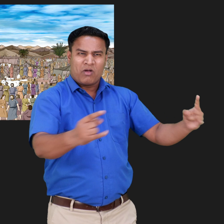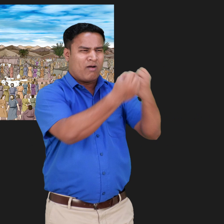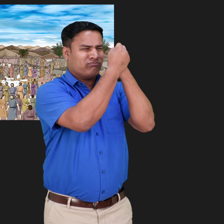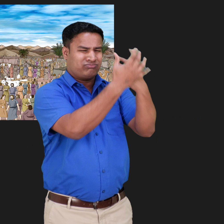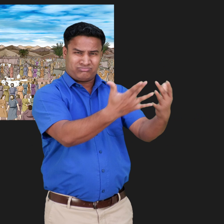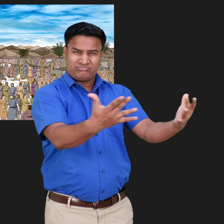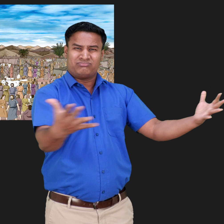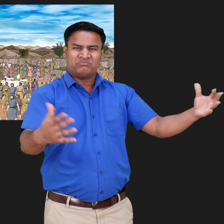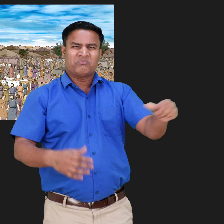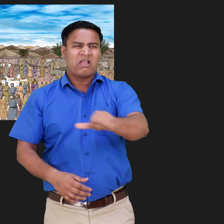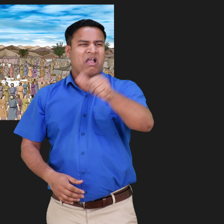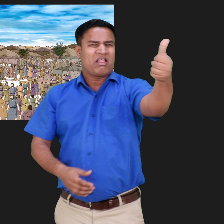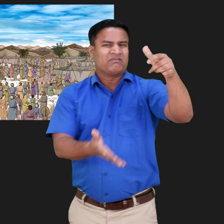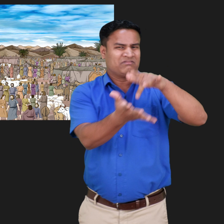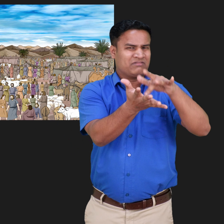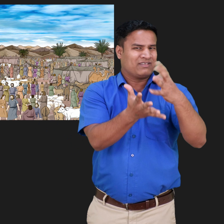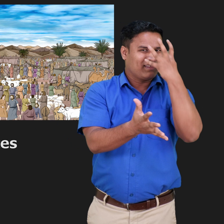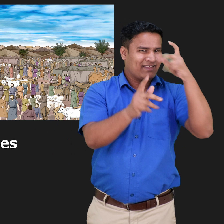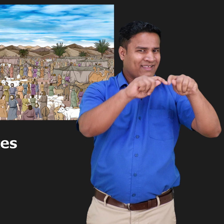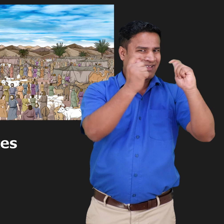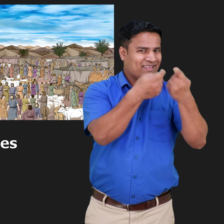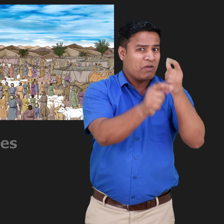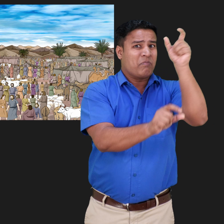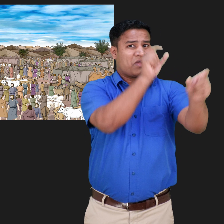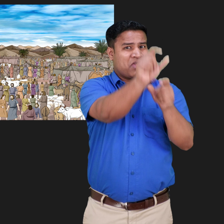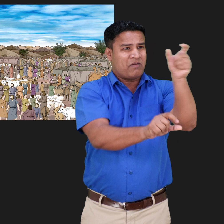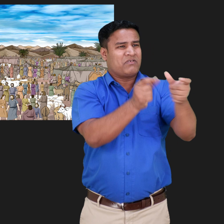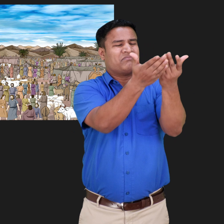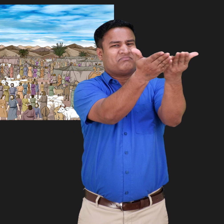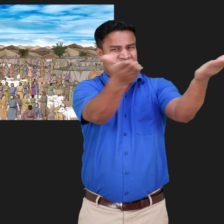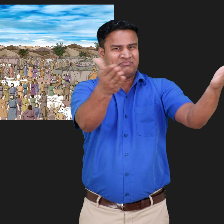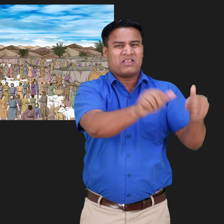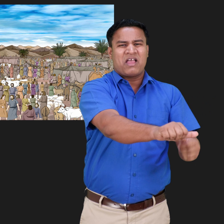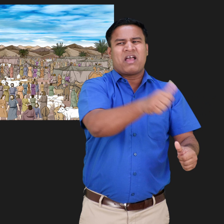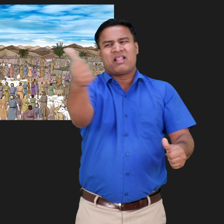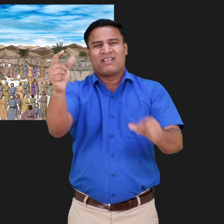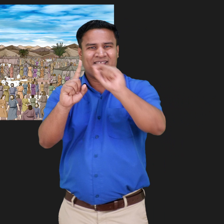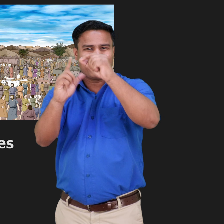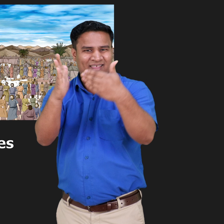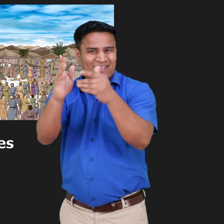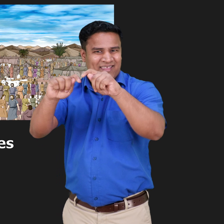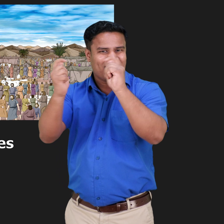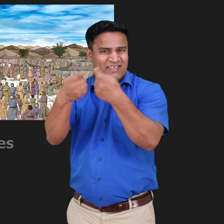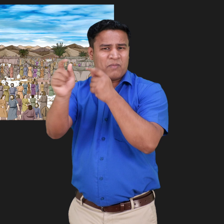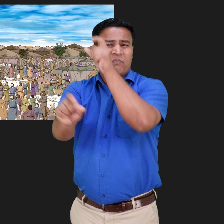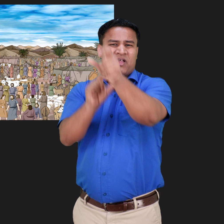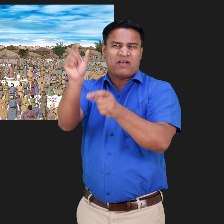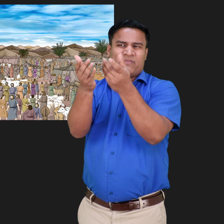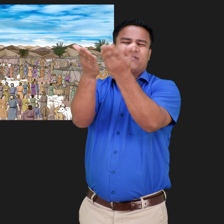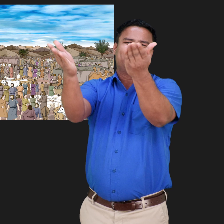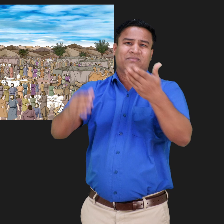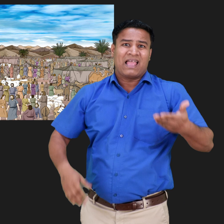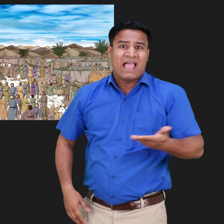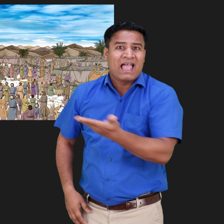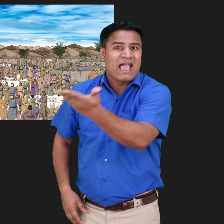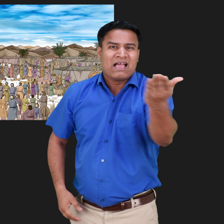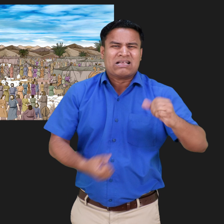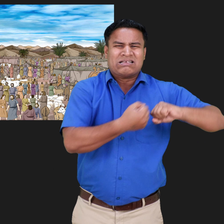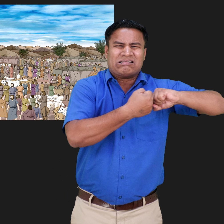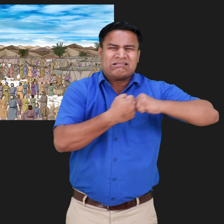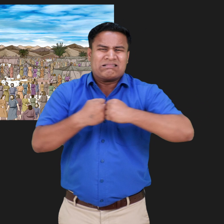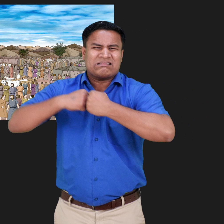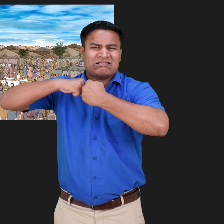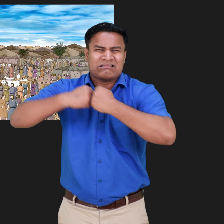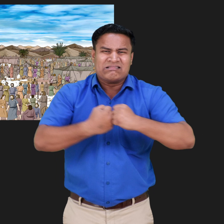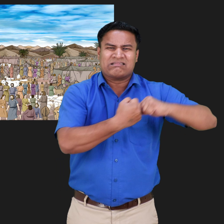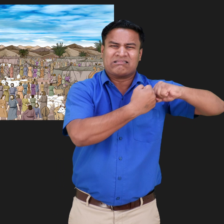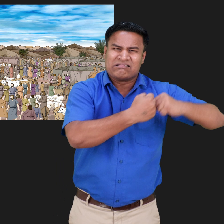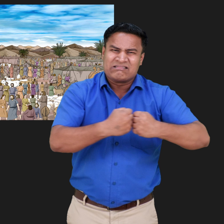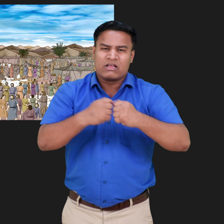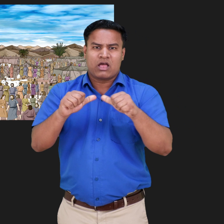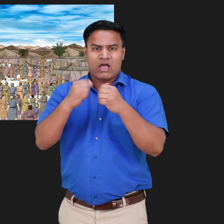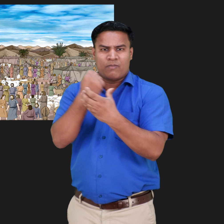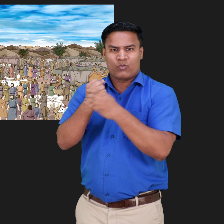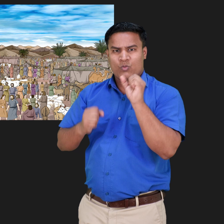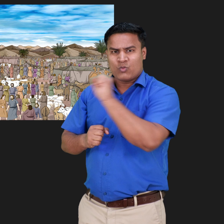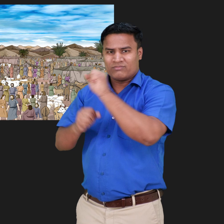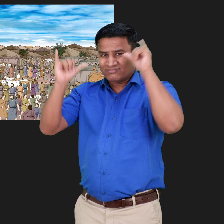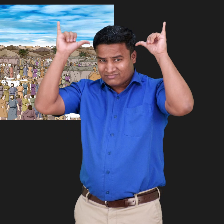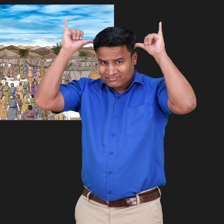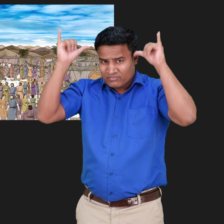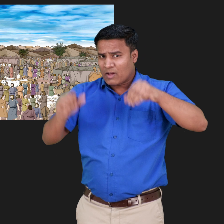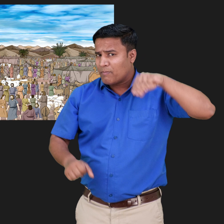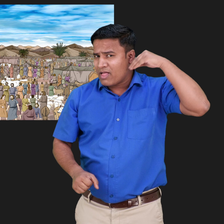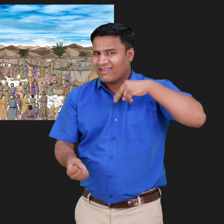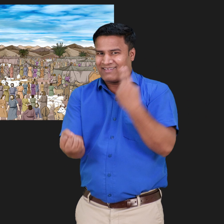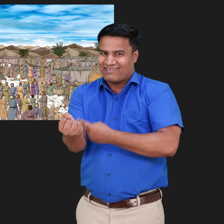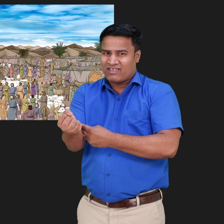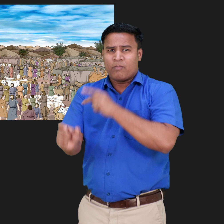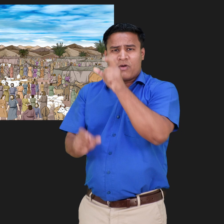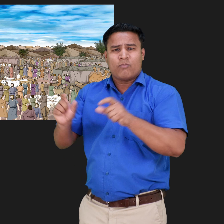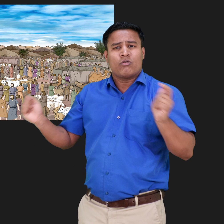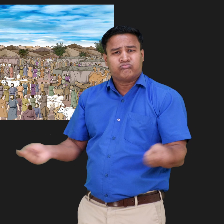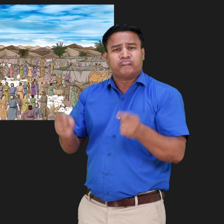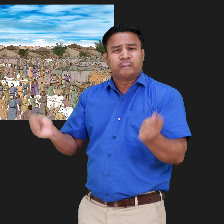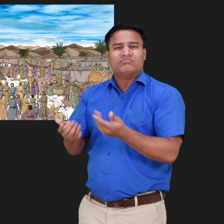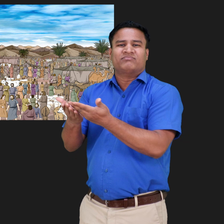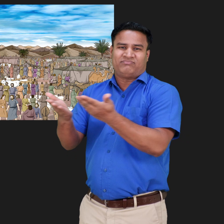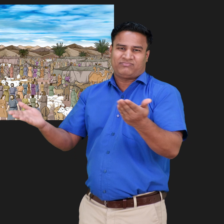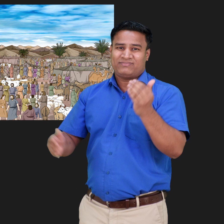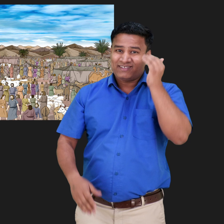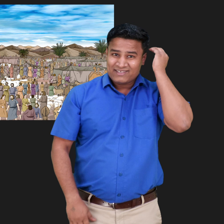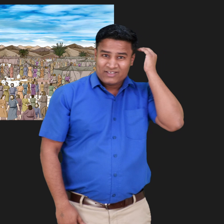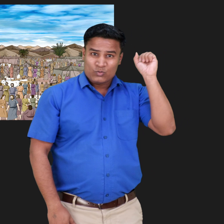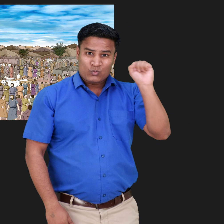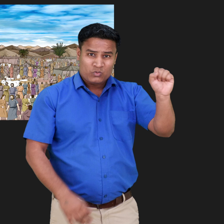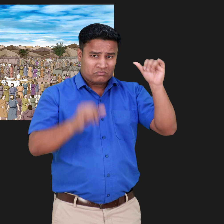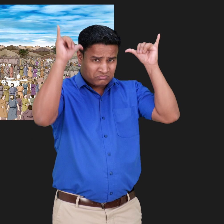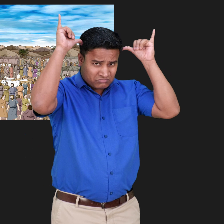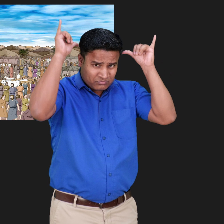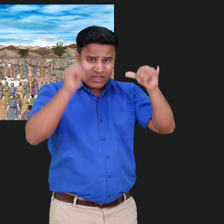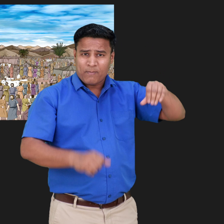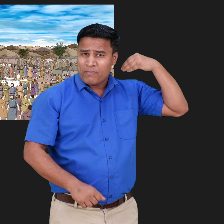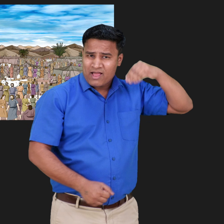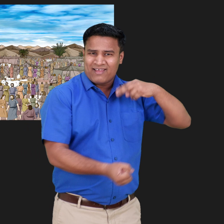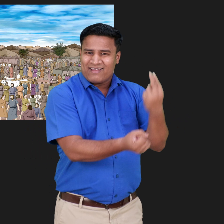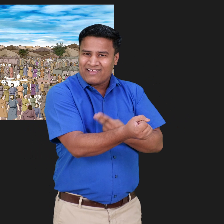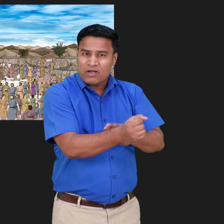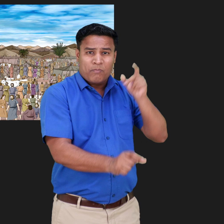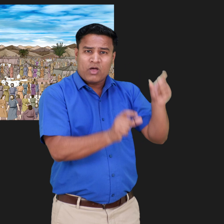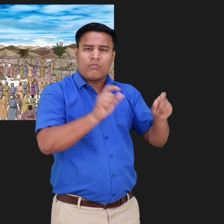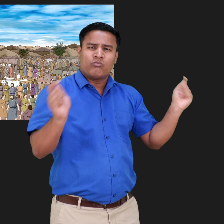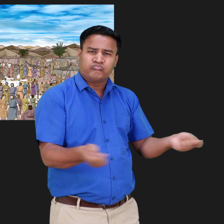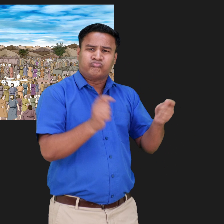And there was discord between the herdsmen of Abram and the herdsmen of Lot.